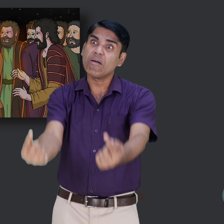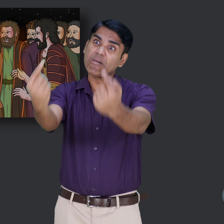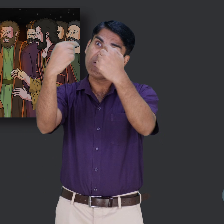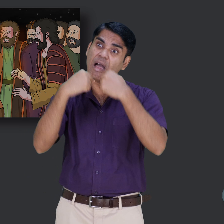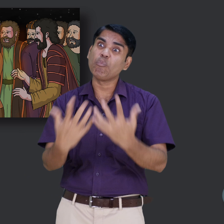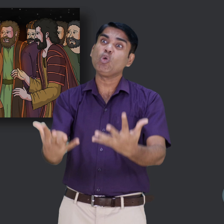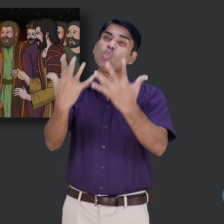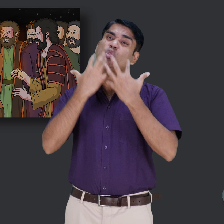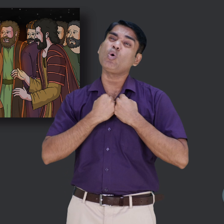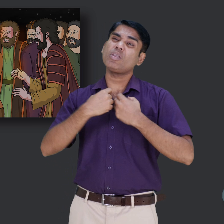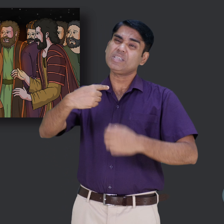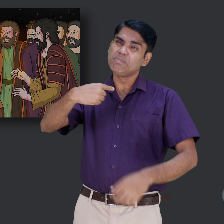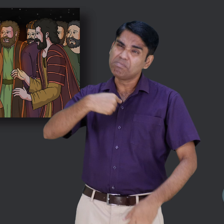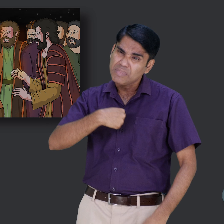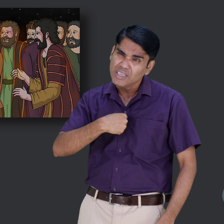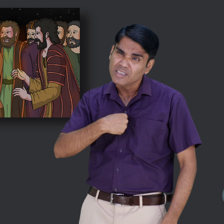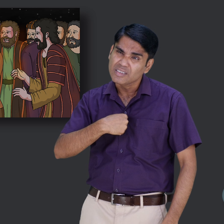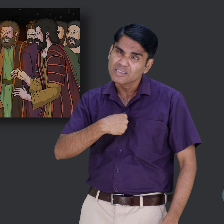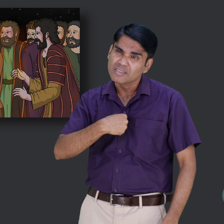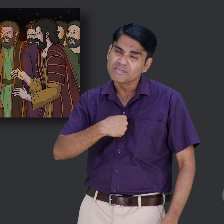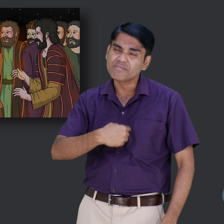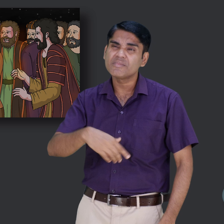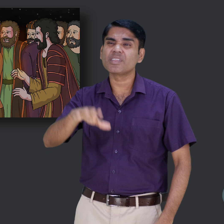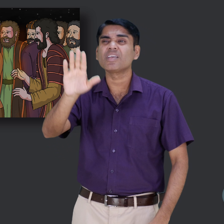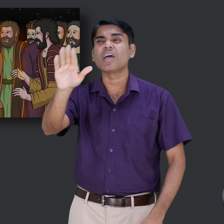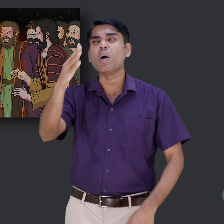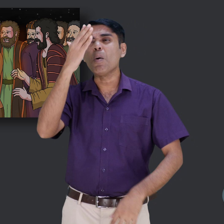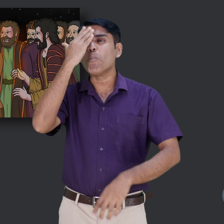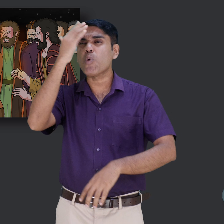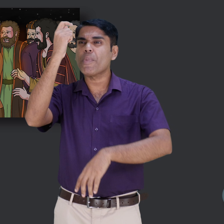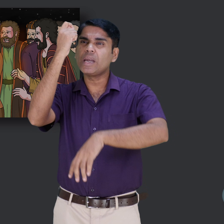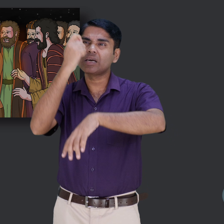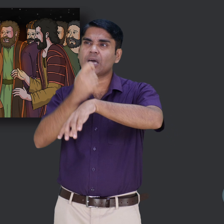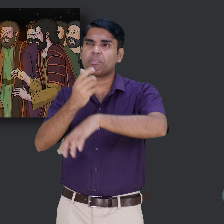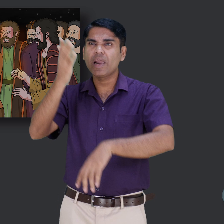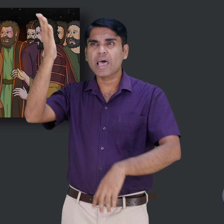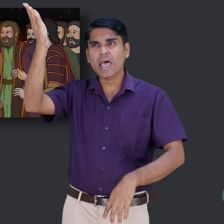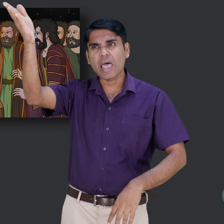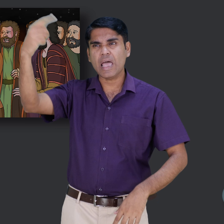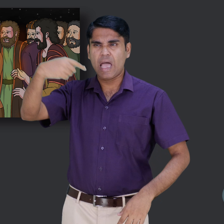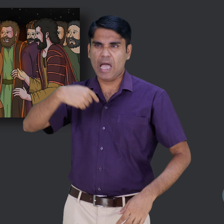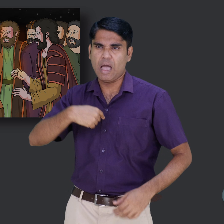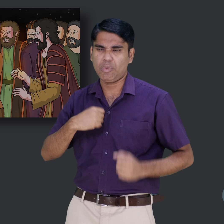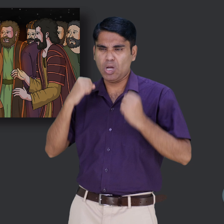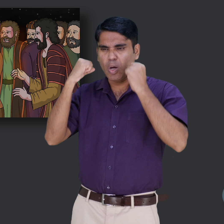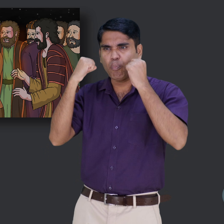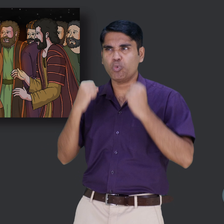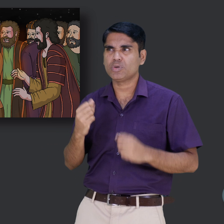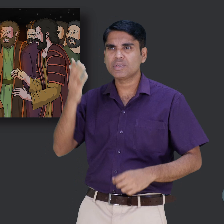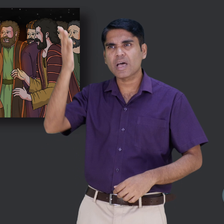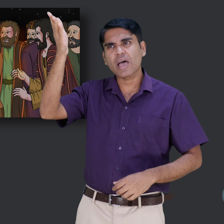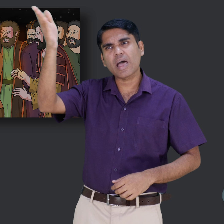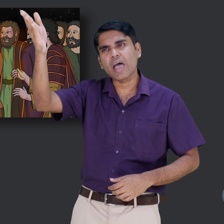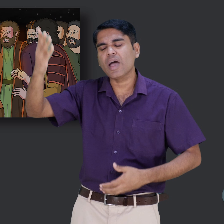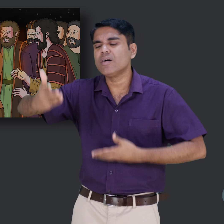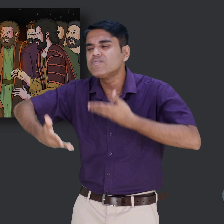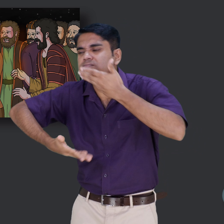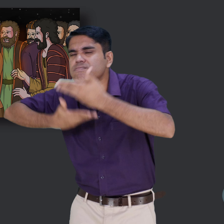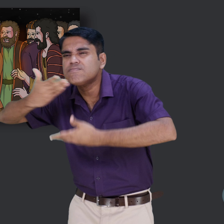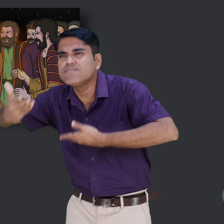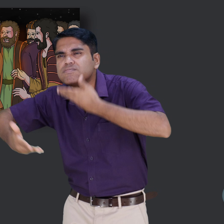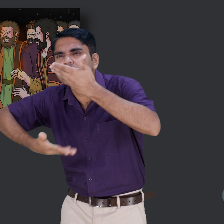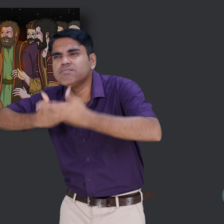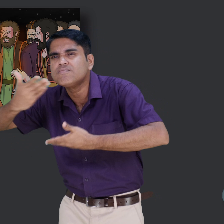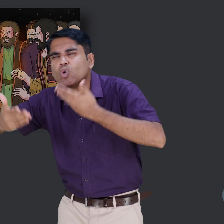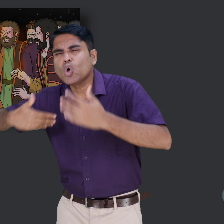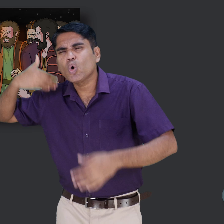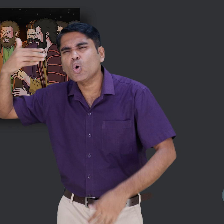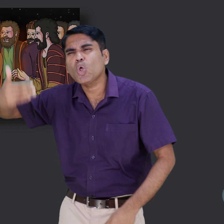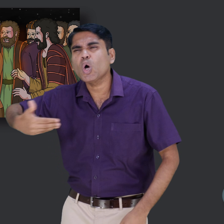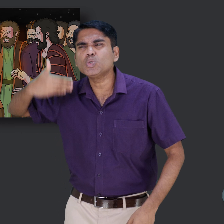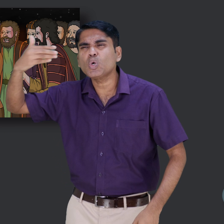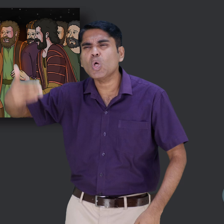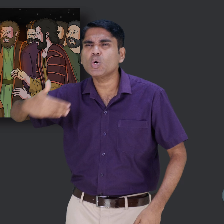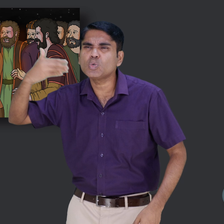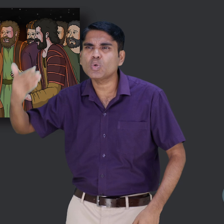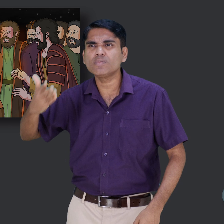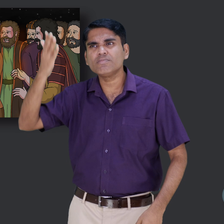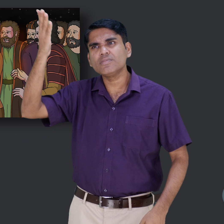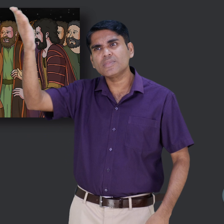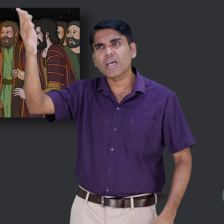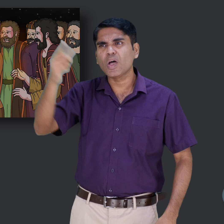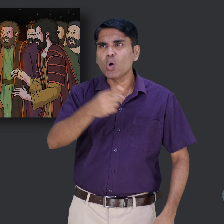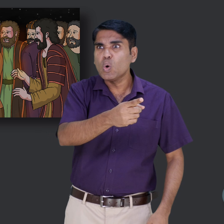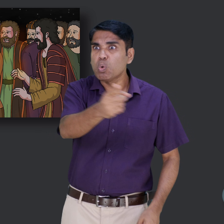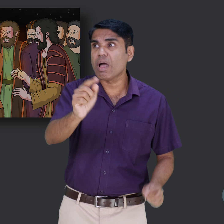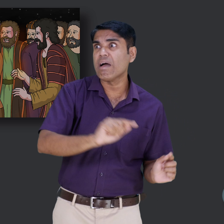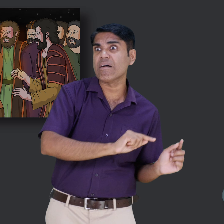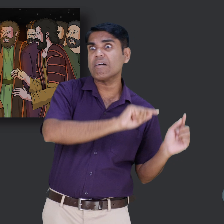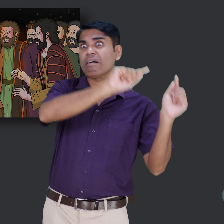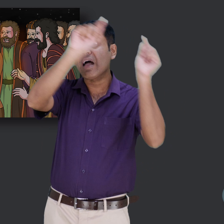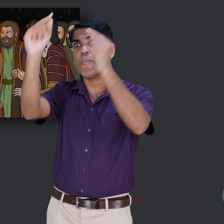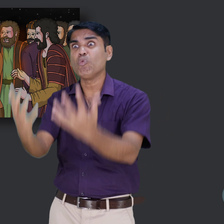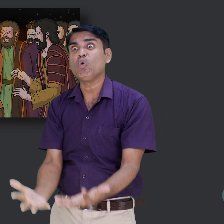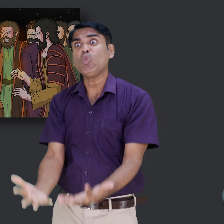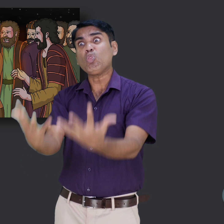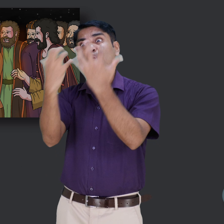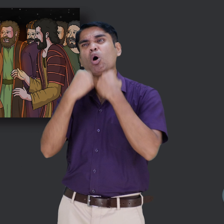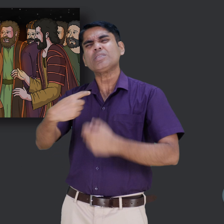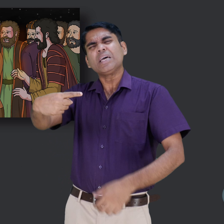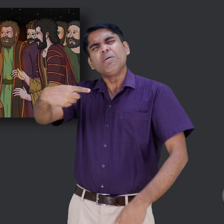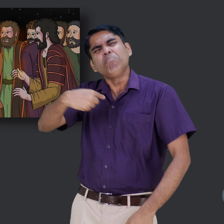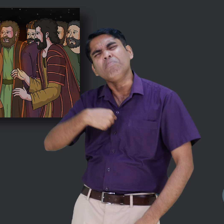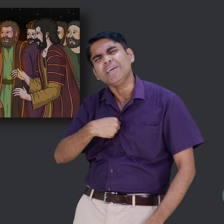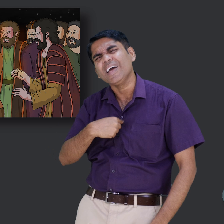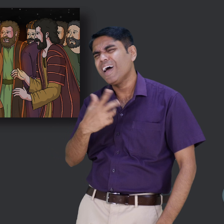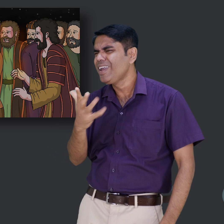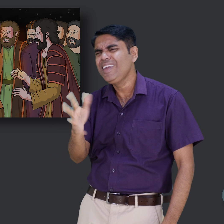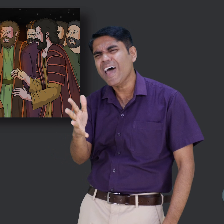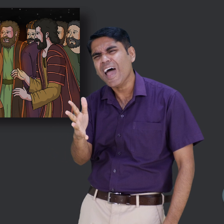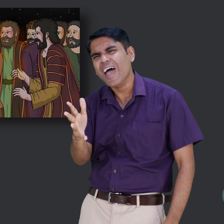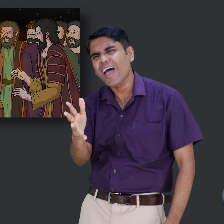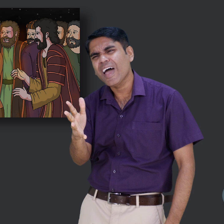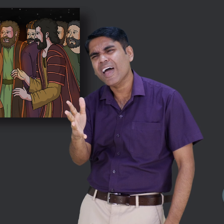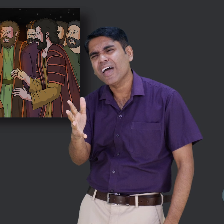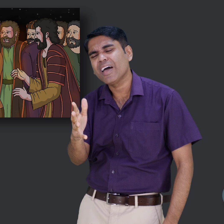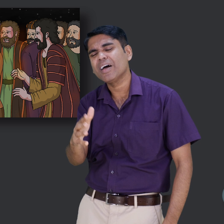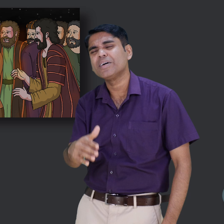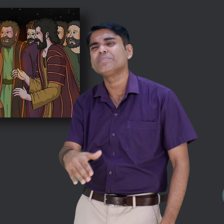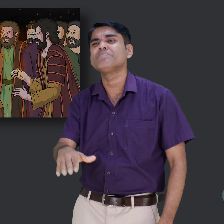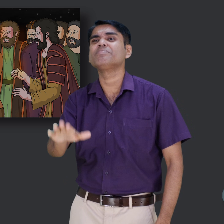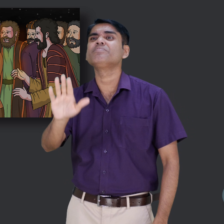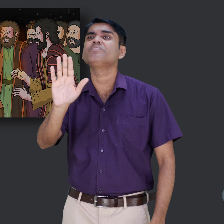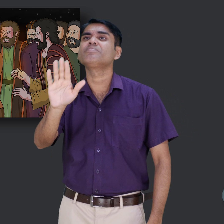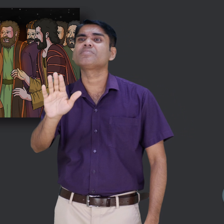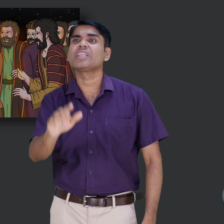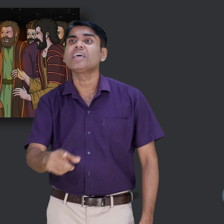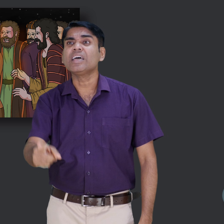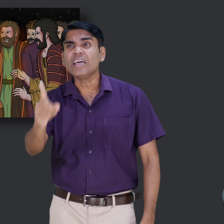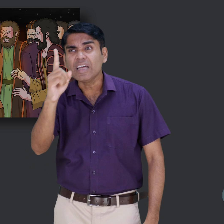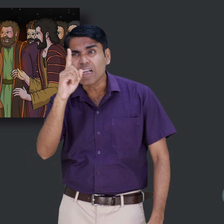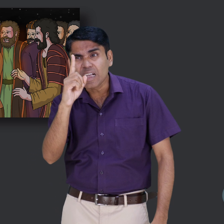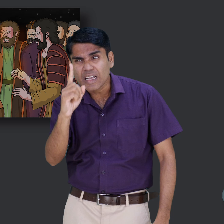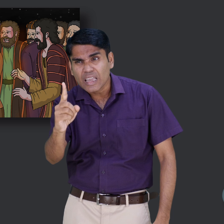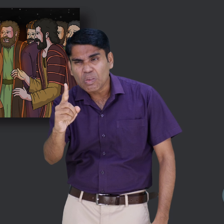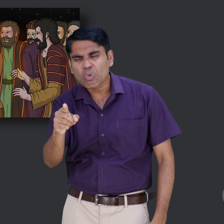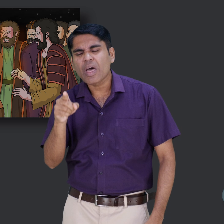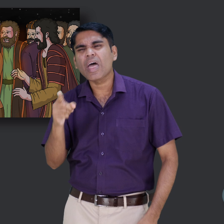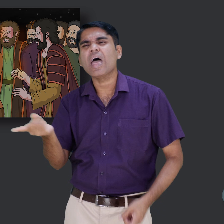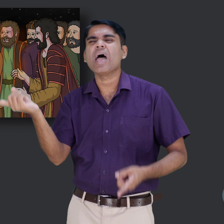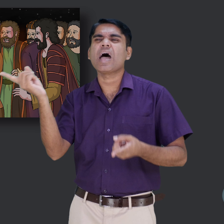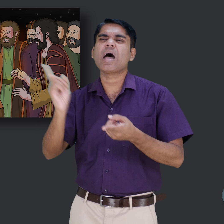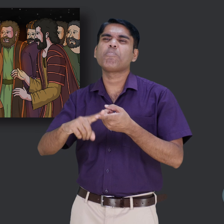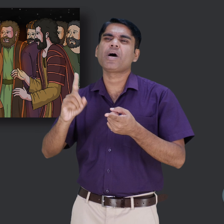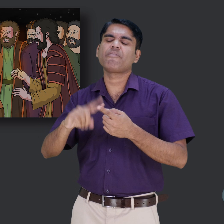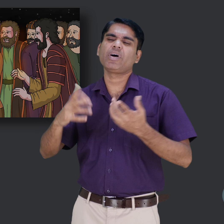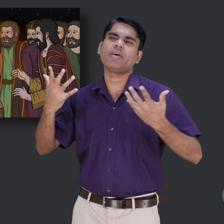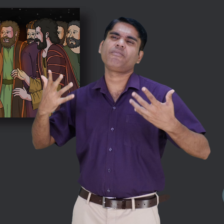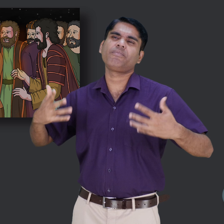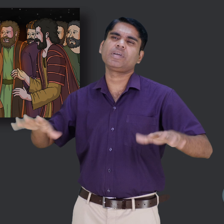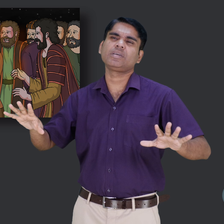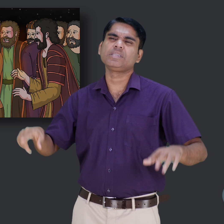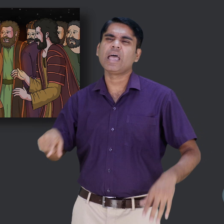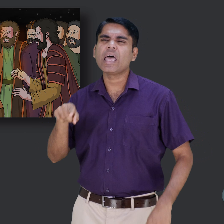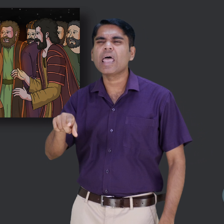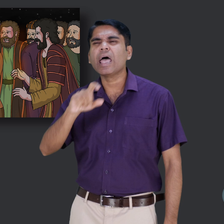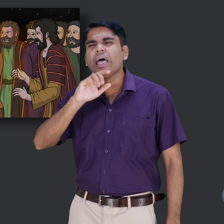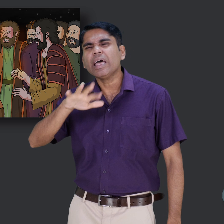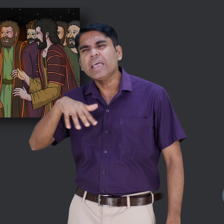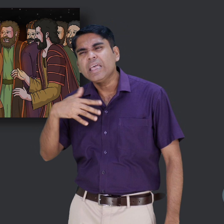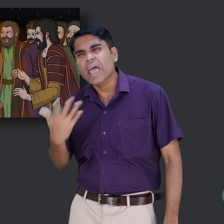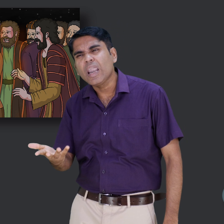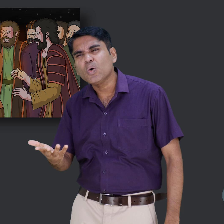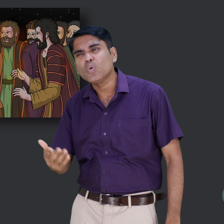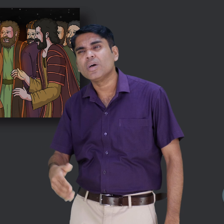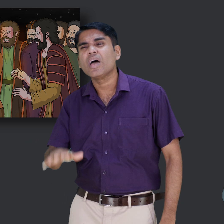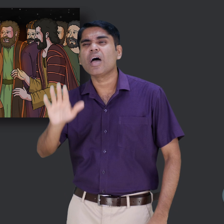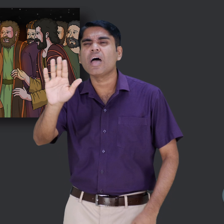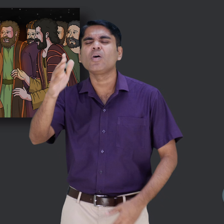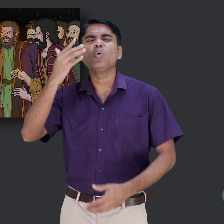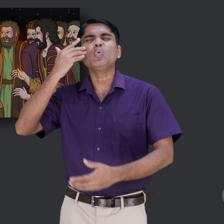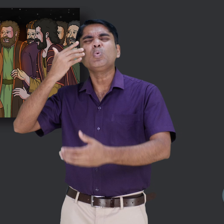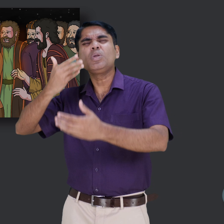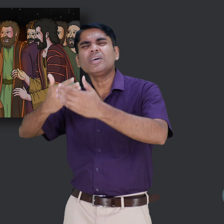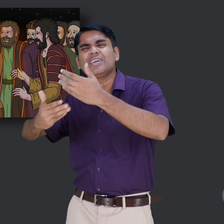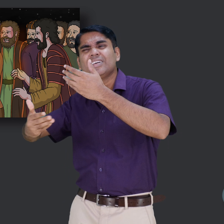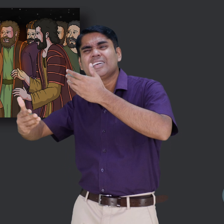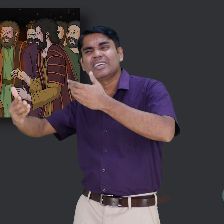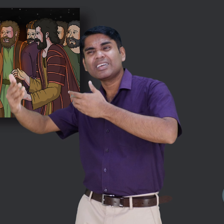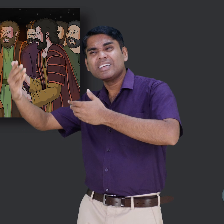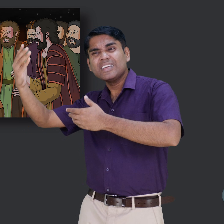Every day I sat teaching in the temple courts, and you did not arrest Me.